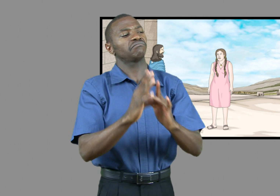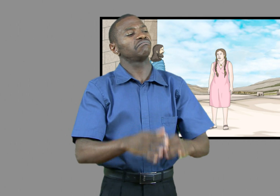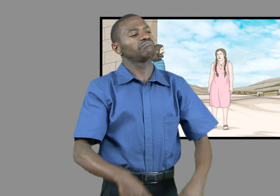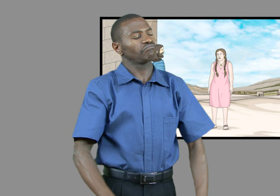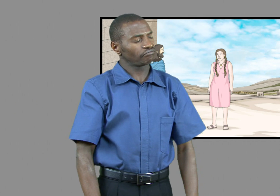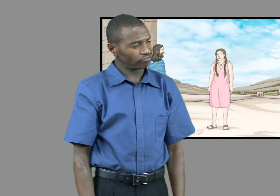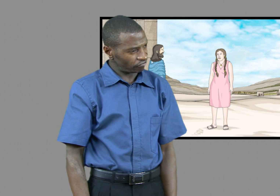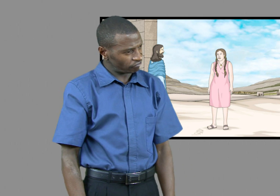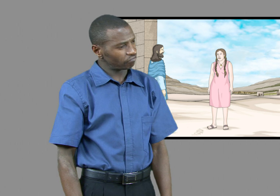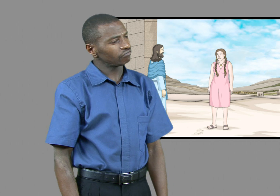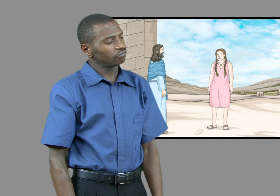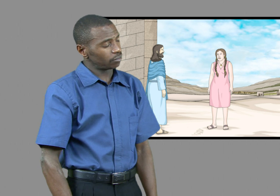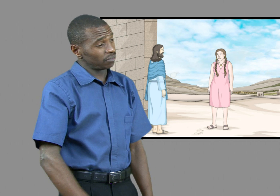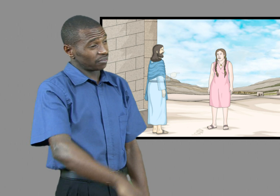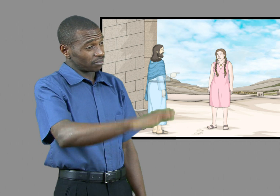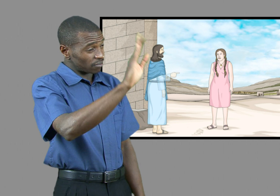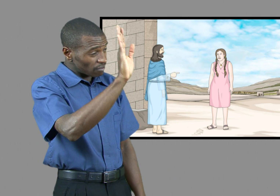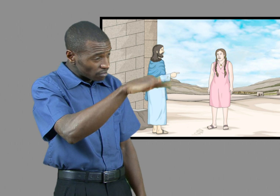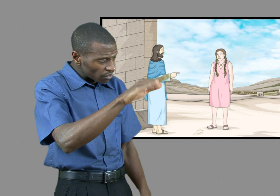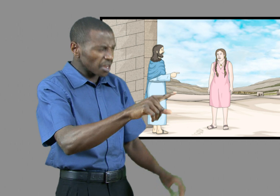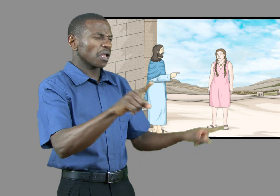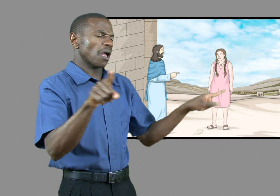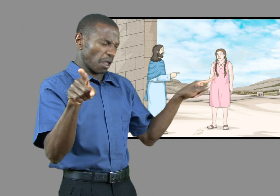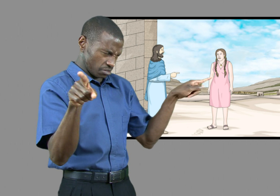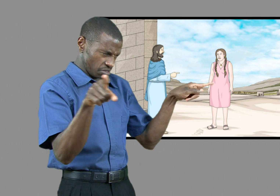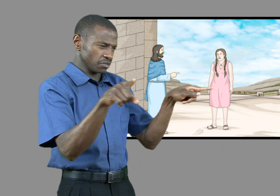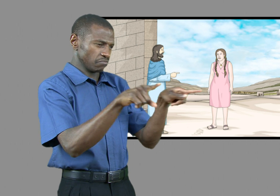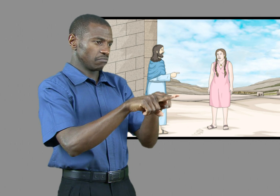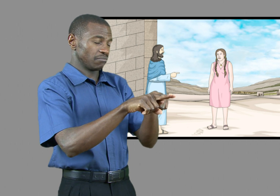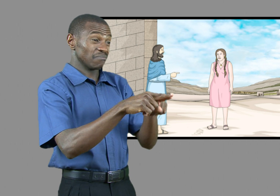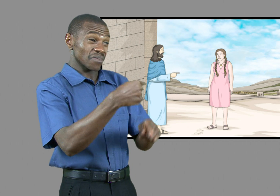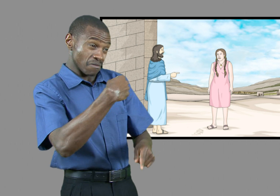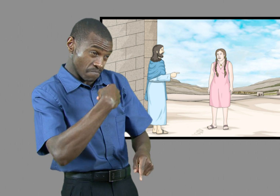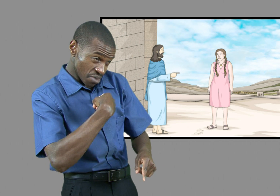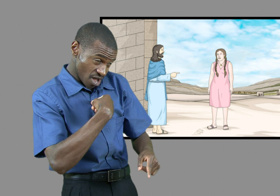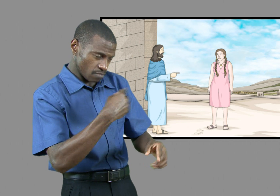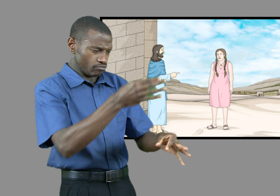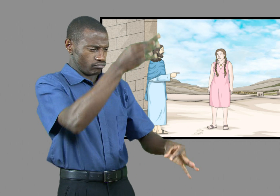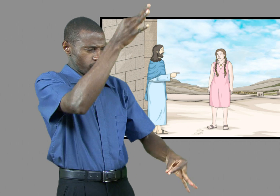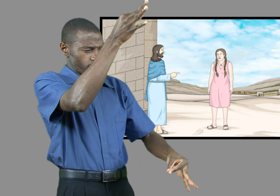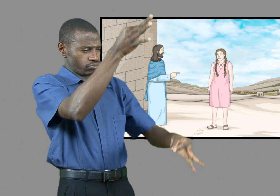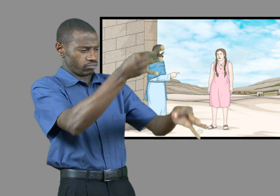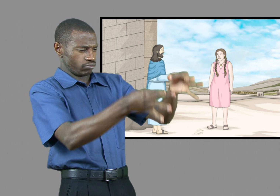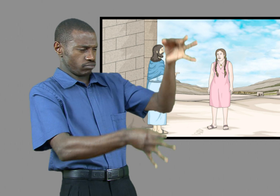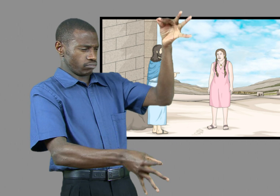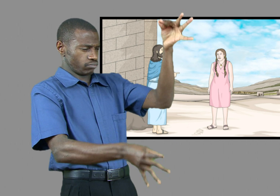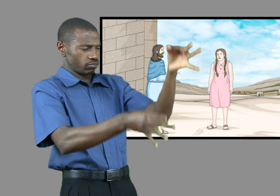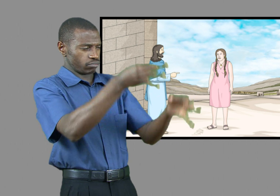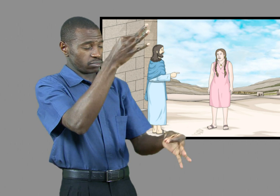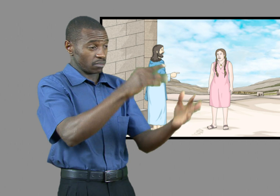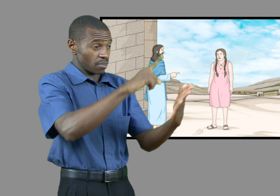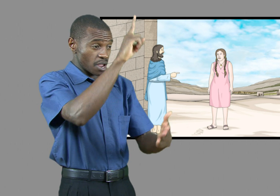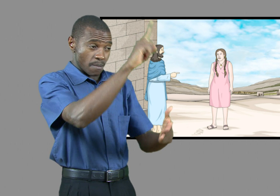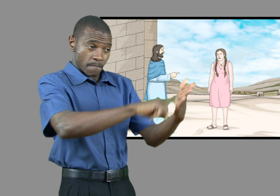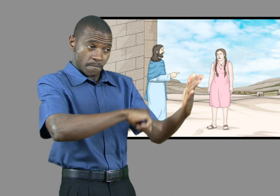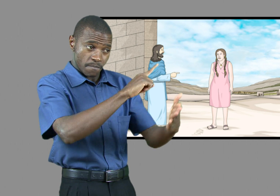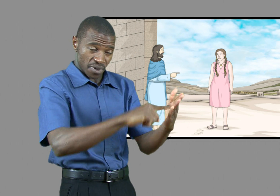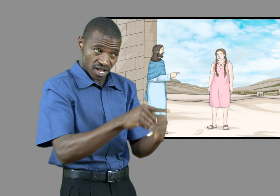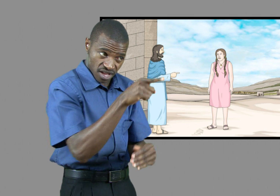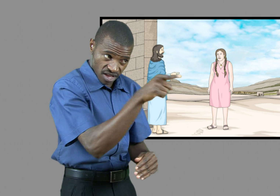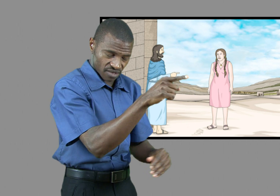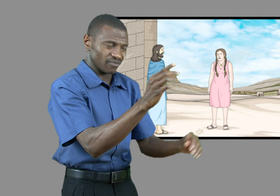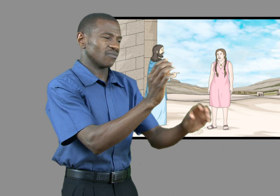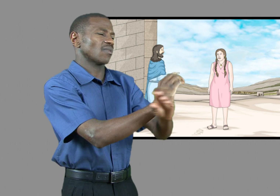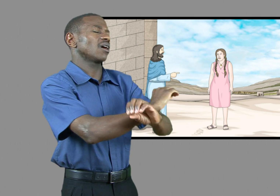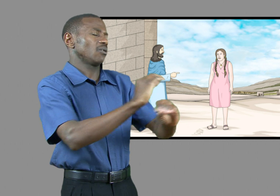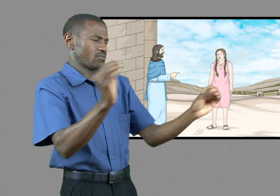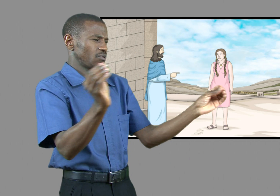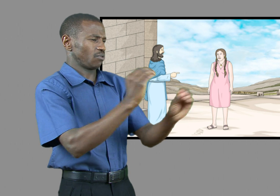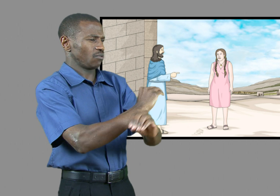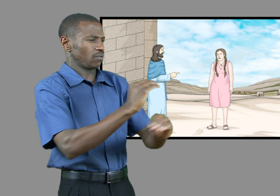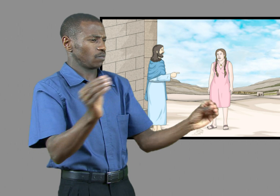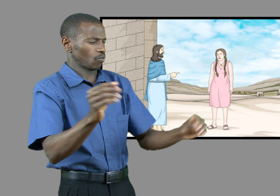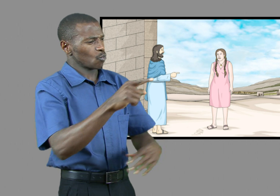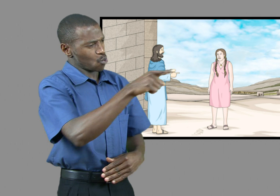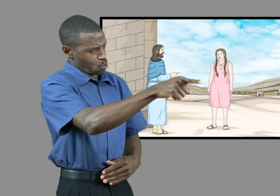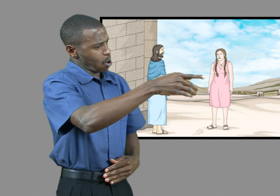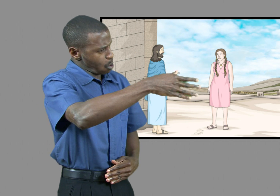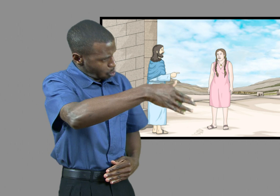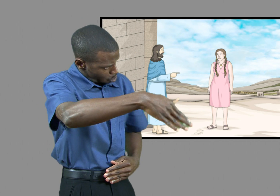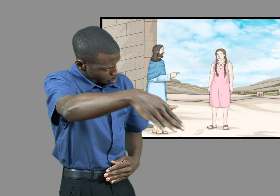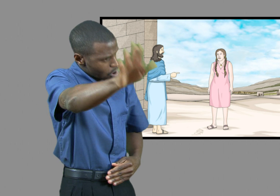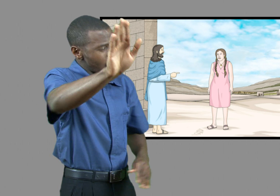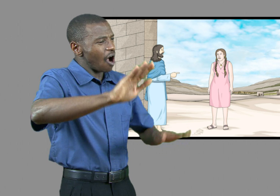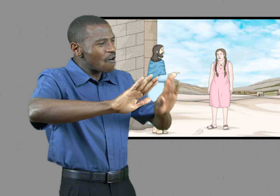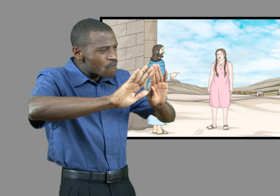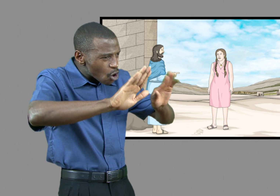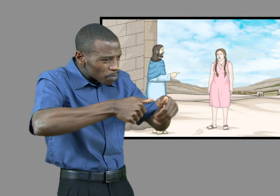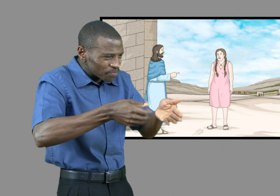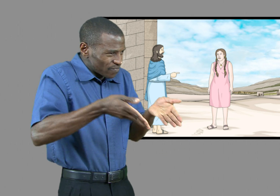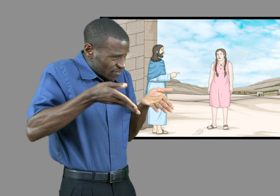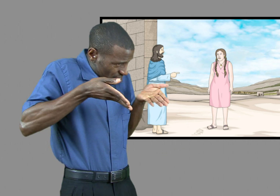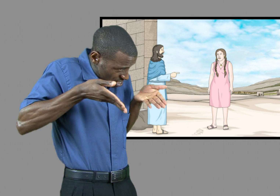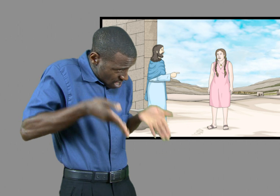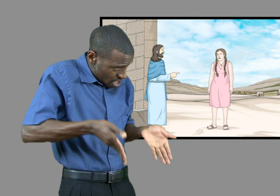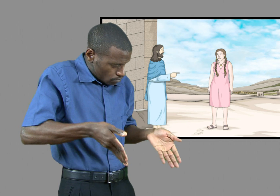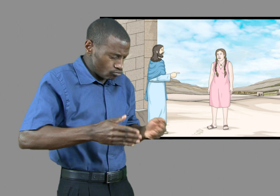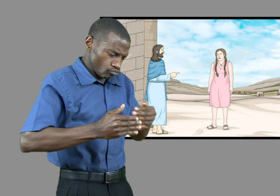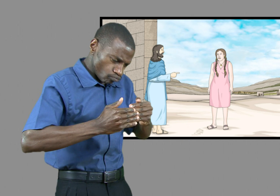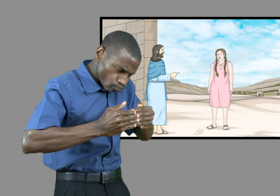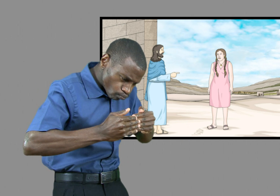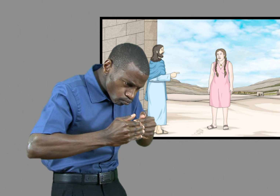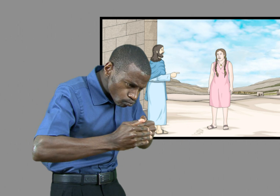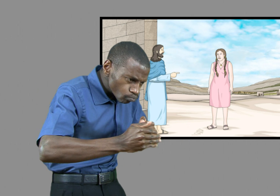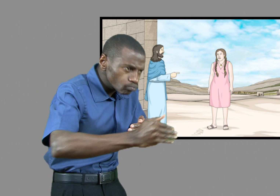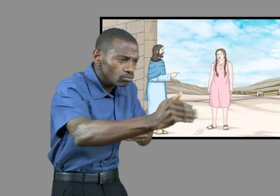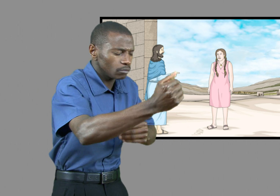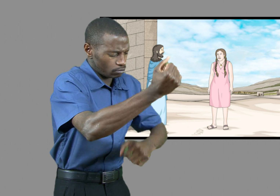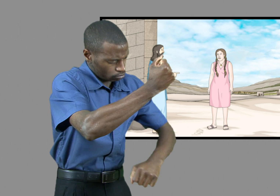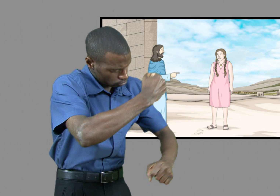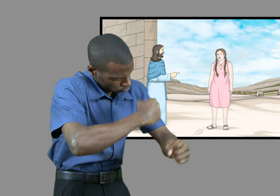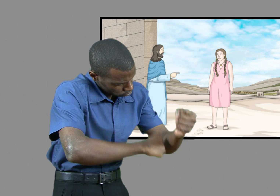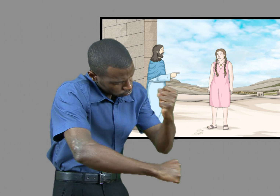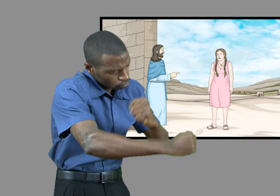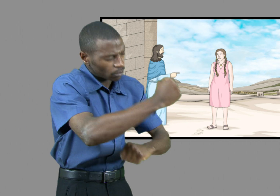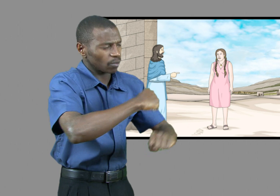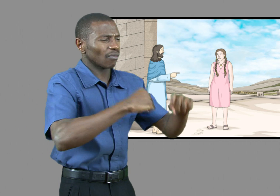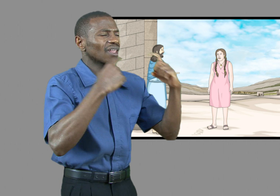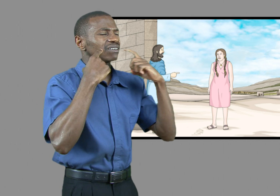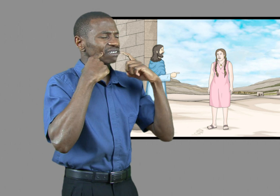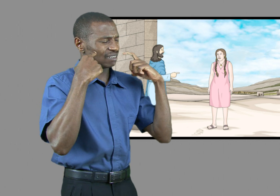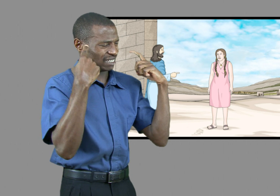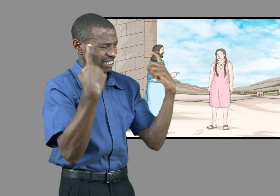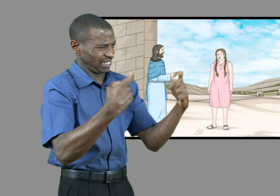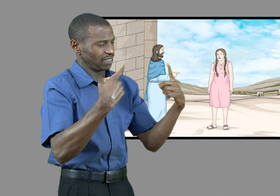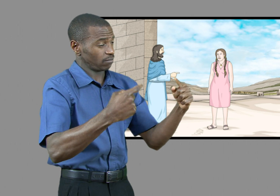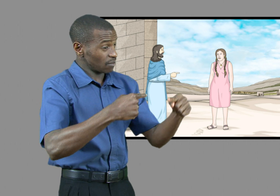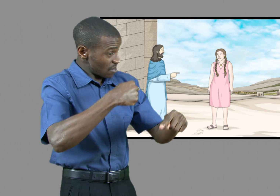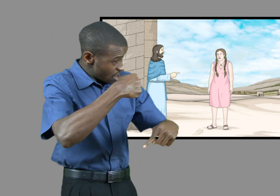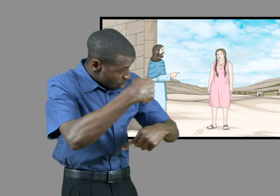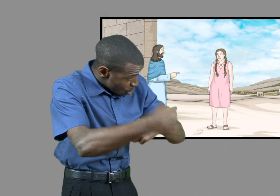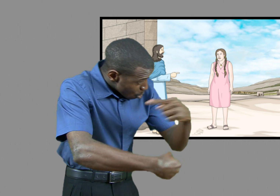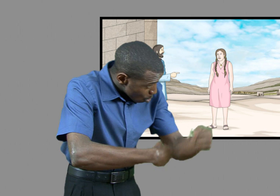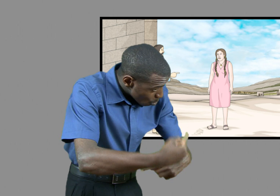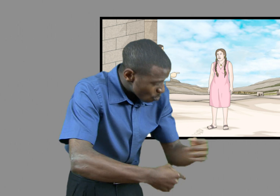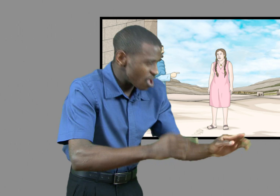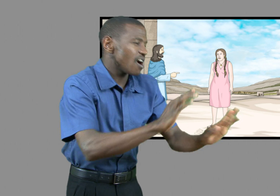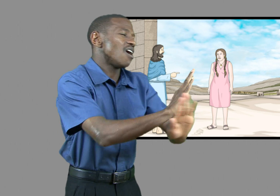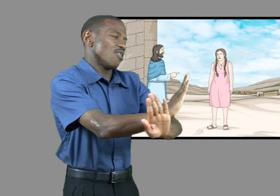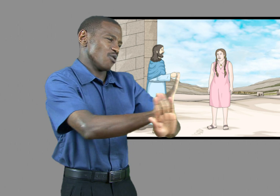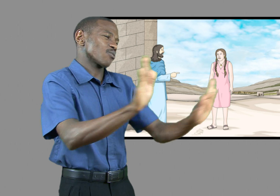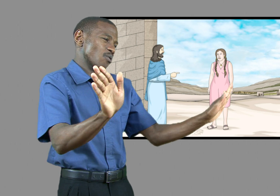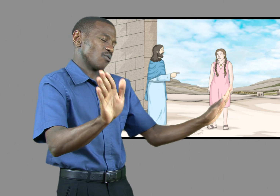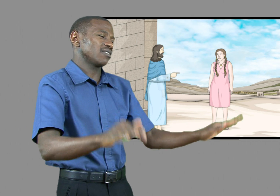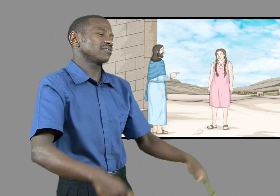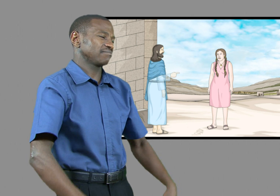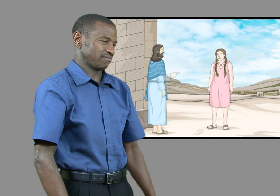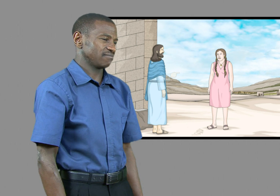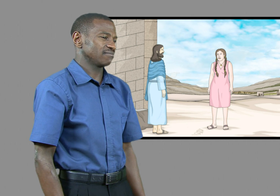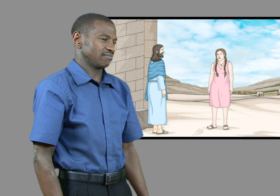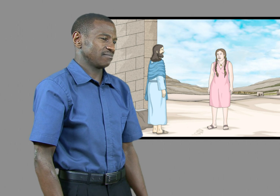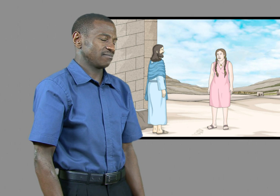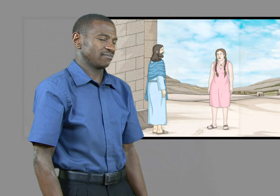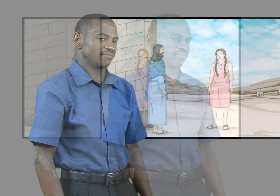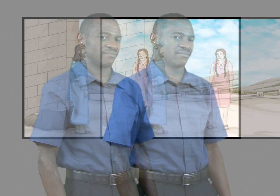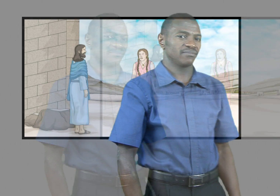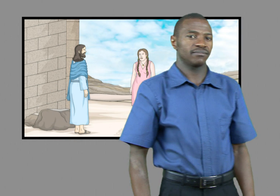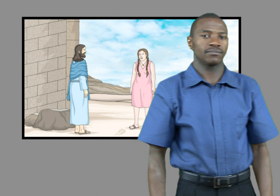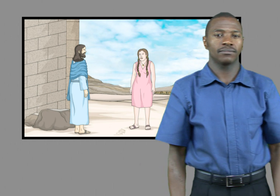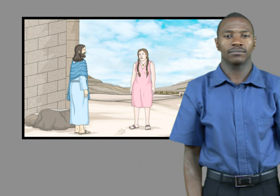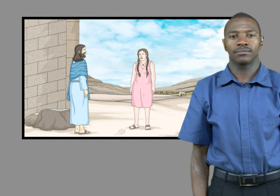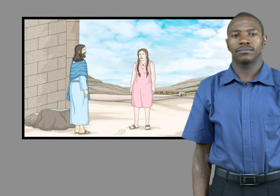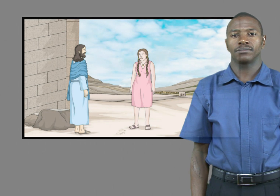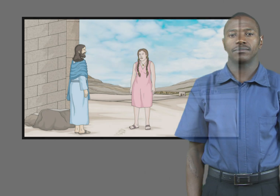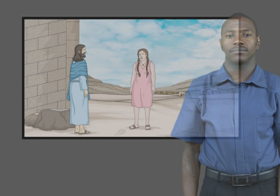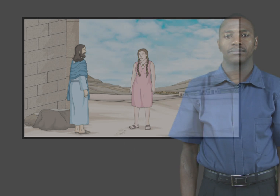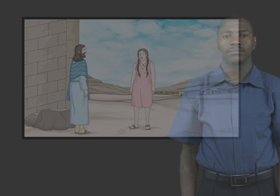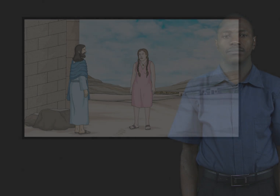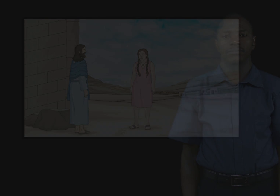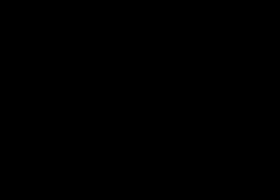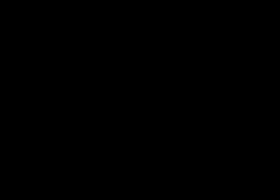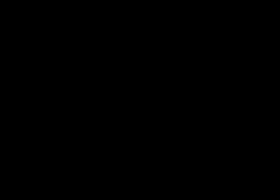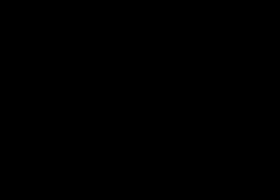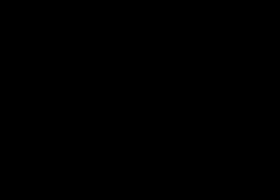“Then neither do I condemn you,” Jesus declared. “Now go and sin no more.”